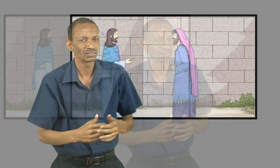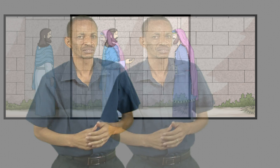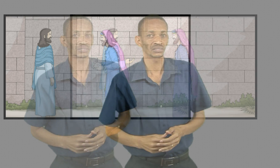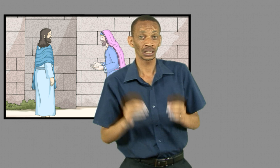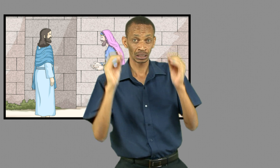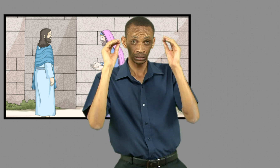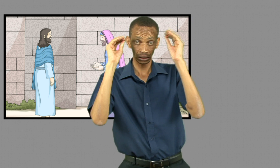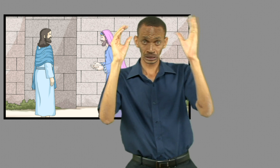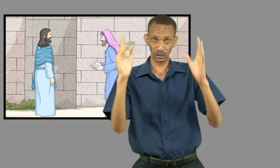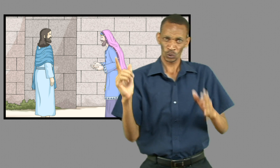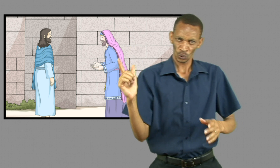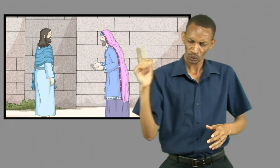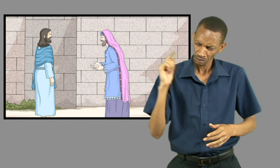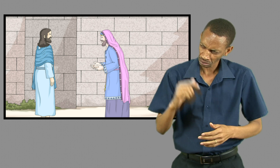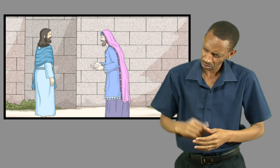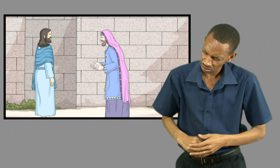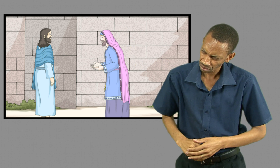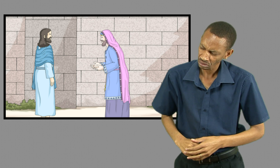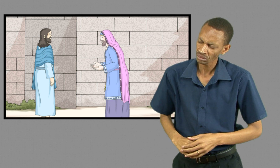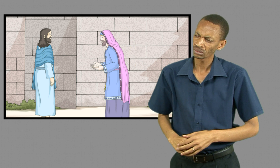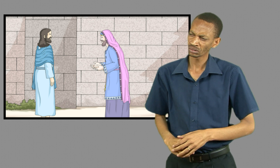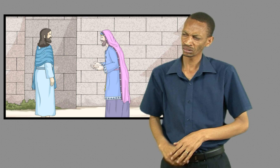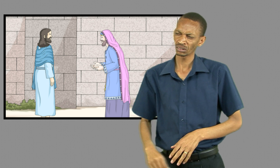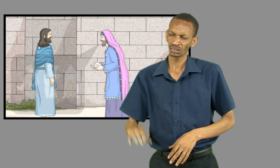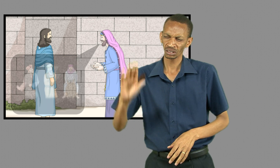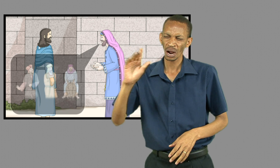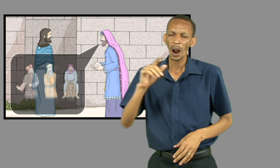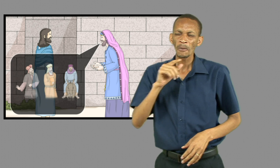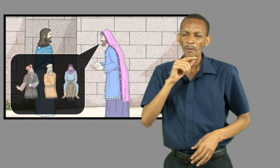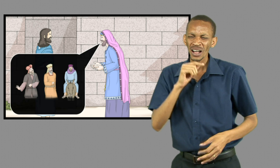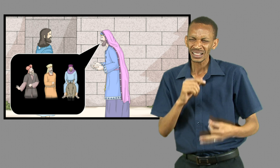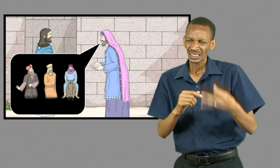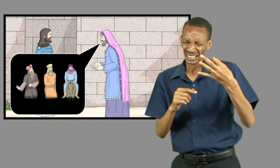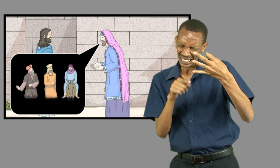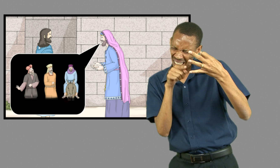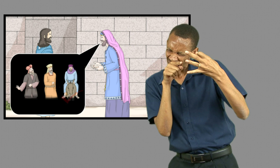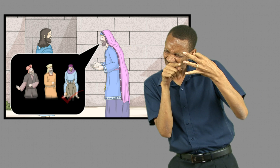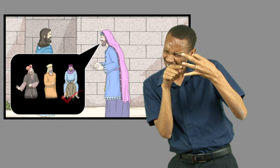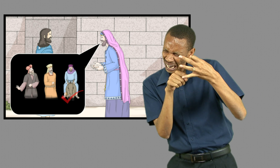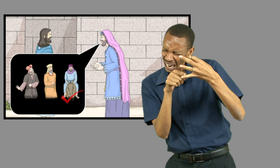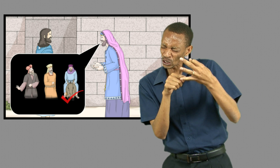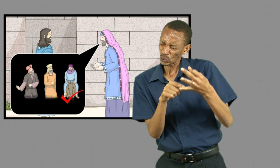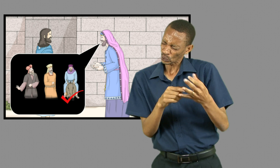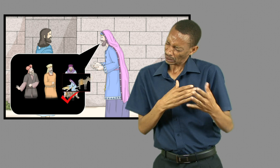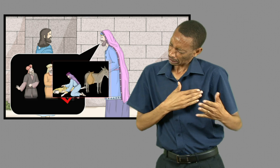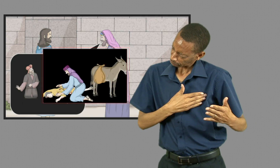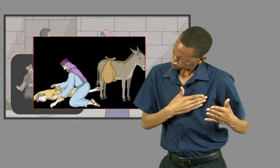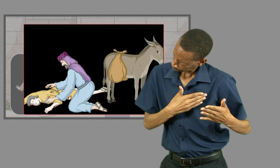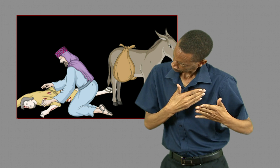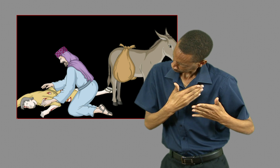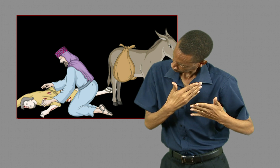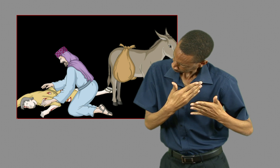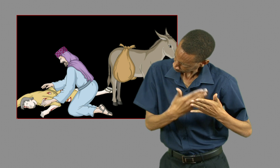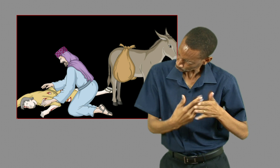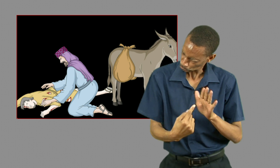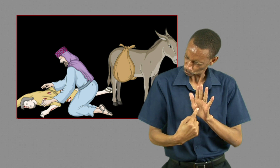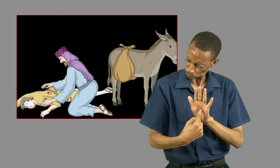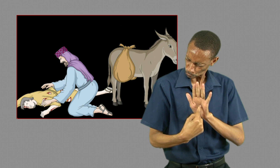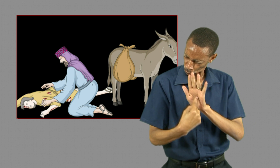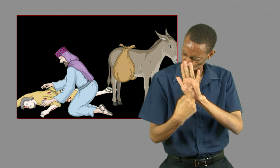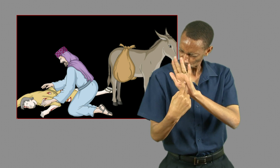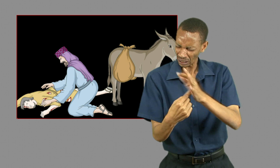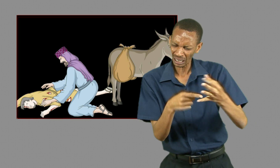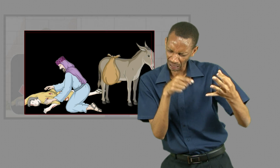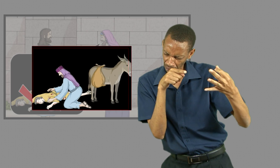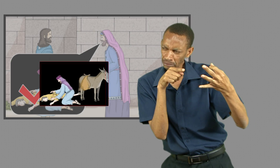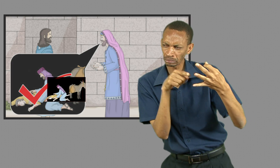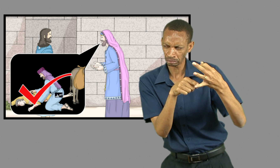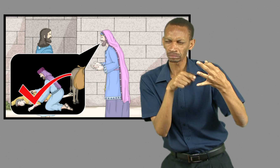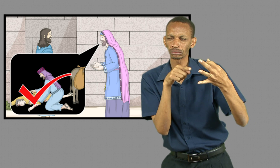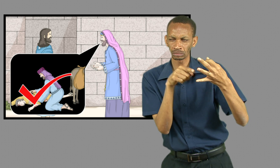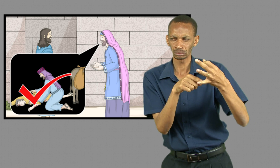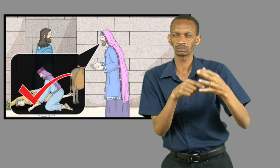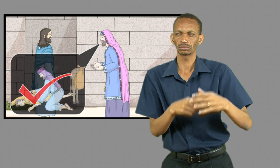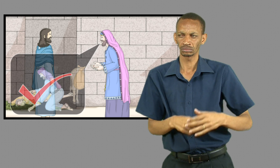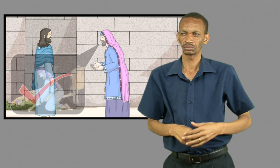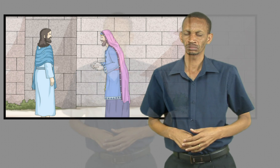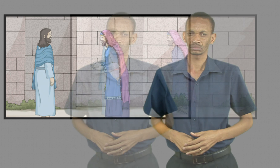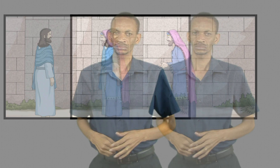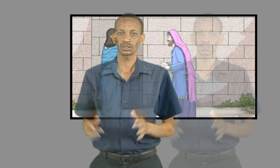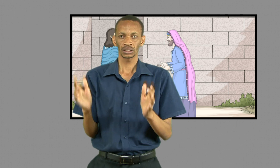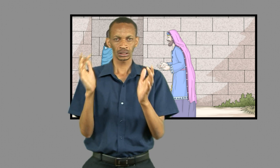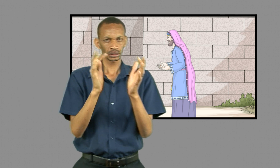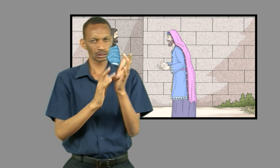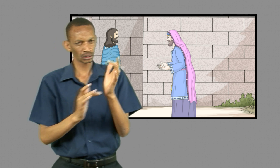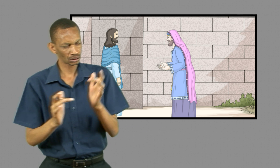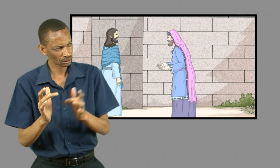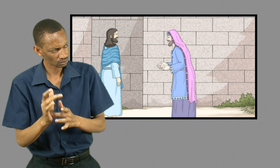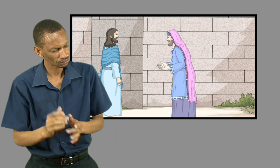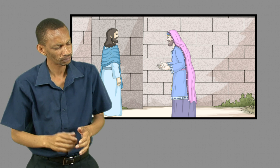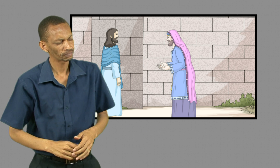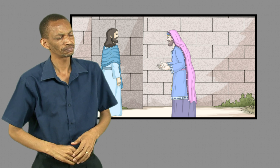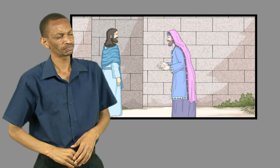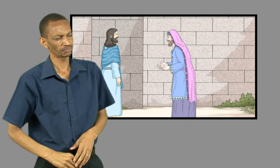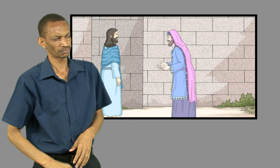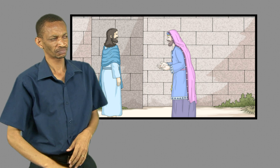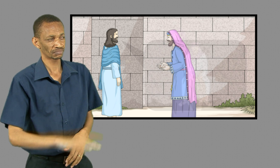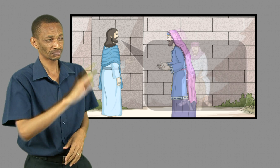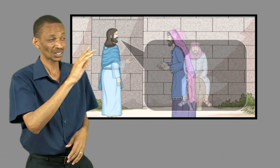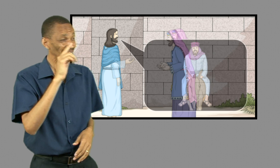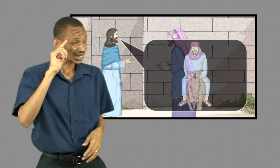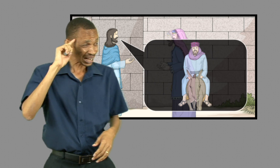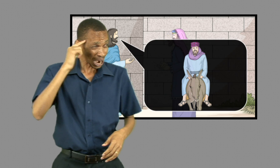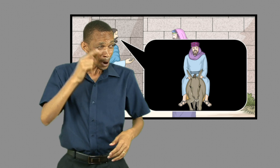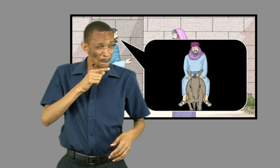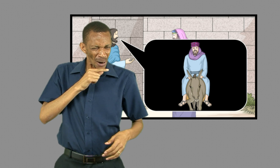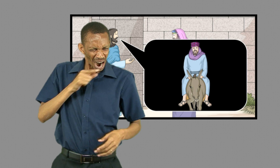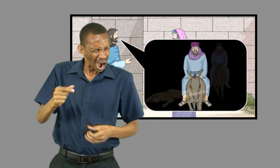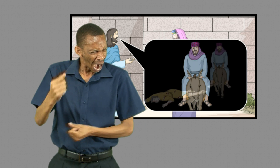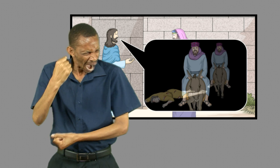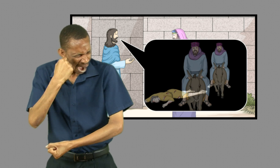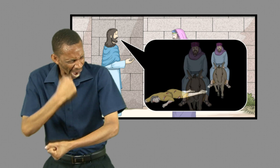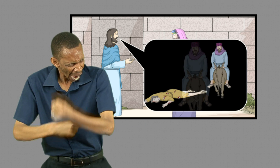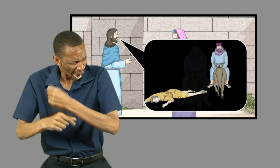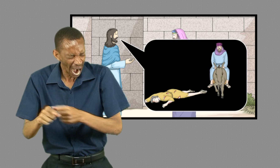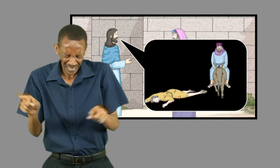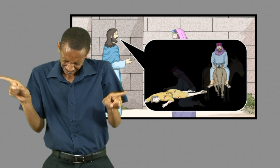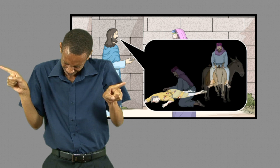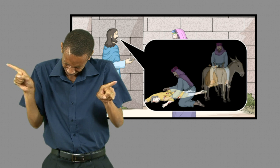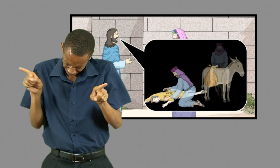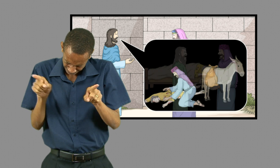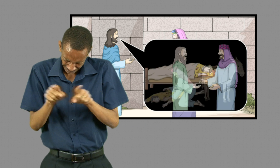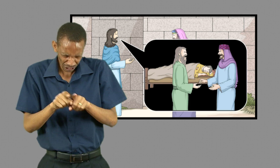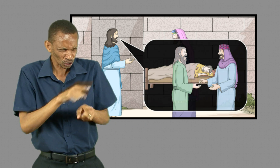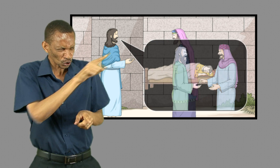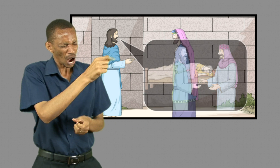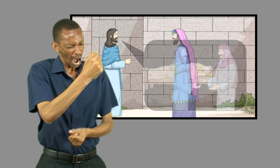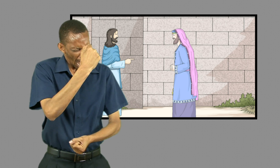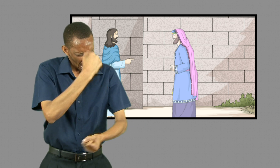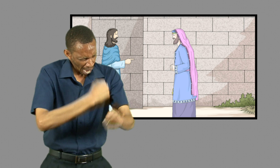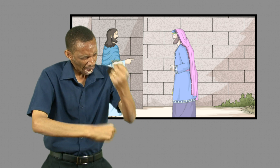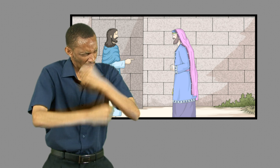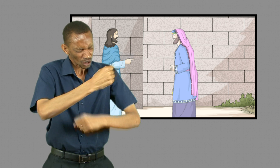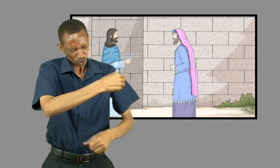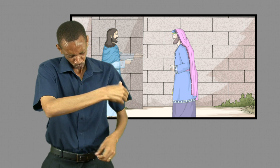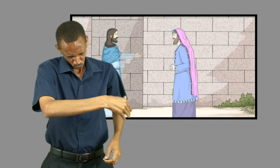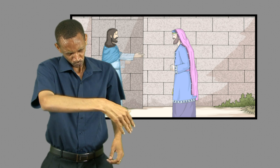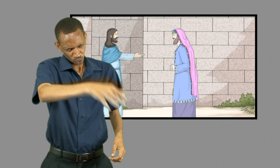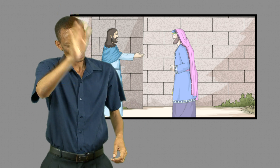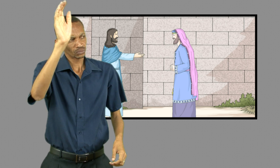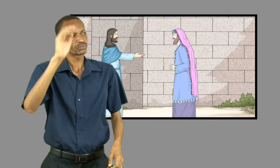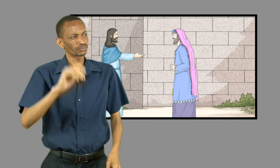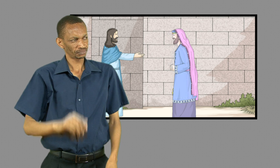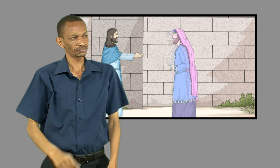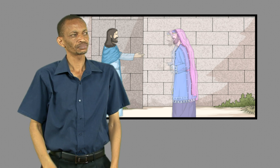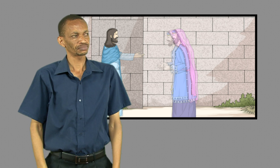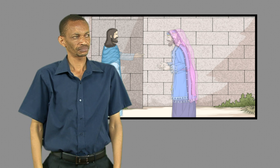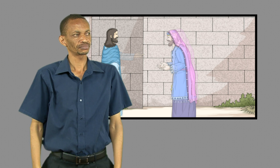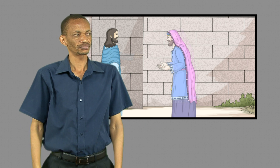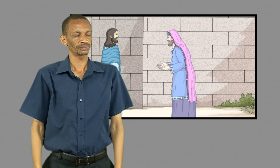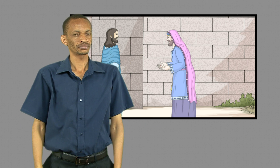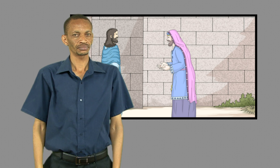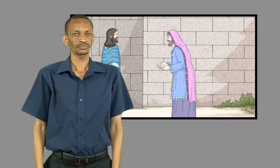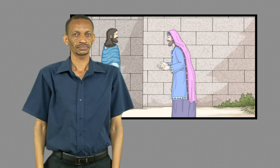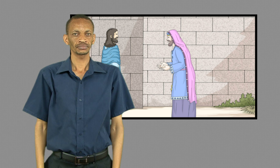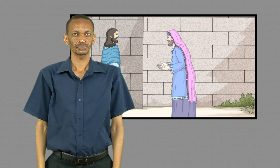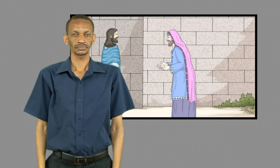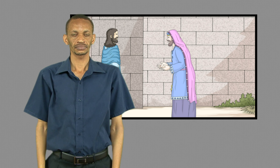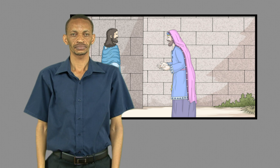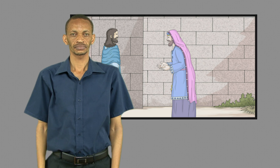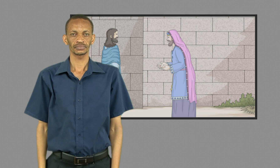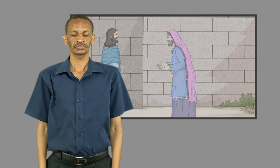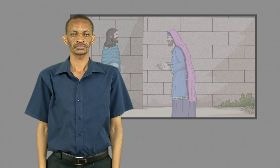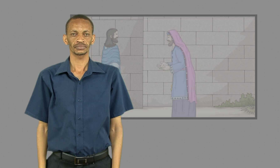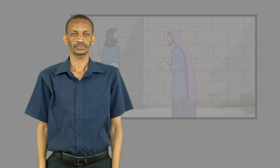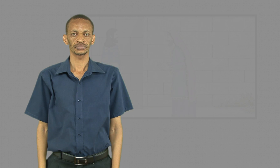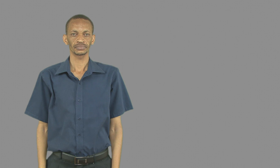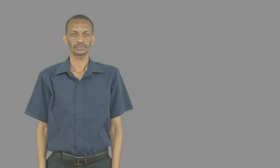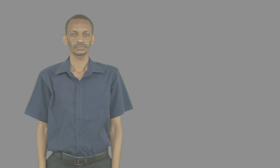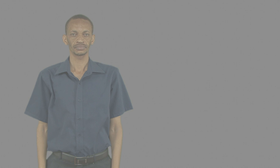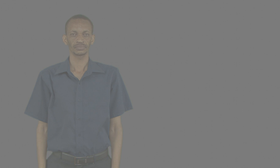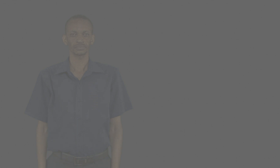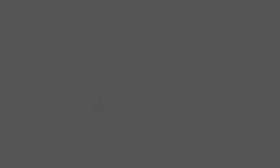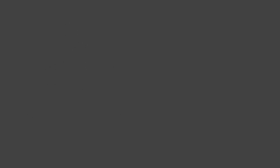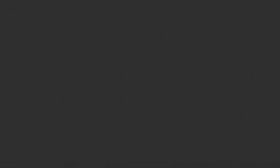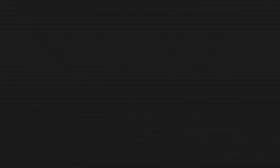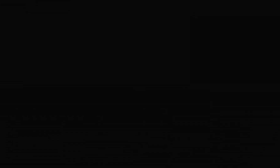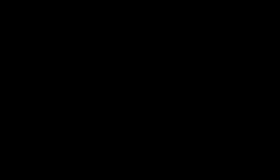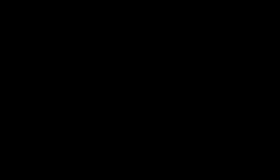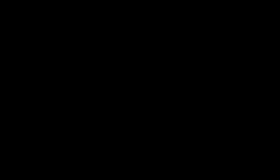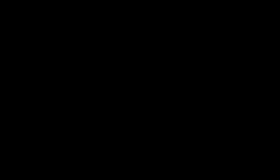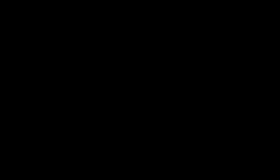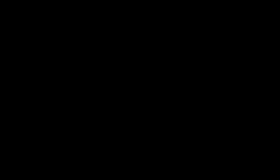“The one who showed him mercy,” replied the expert in the law. Then Jesus told him, “Go and do likewise.”